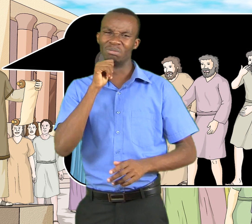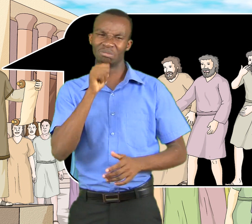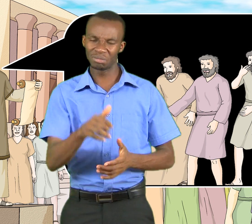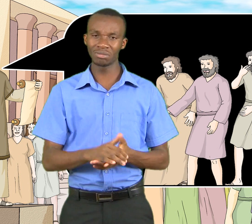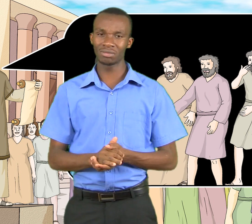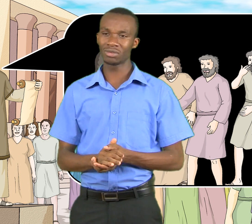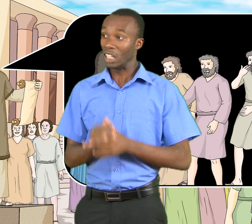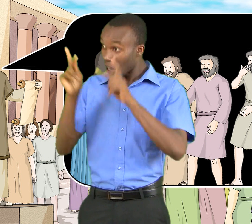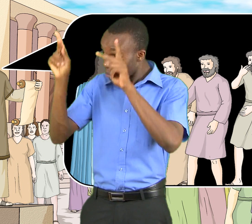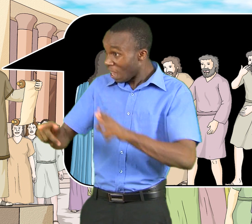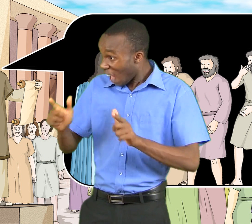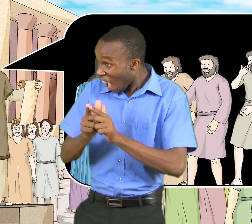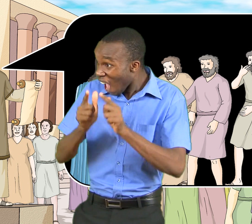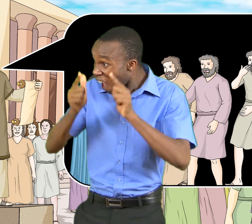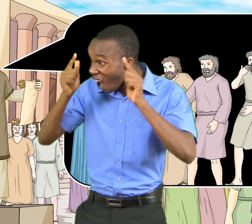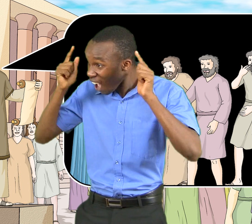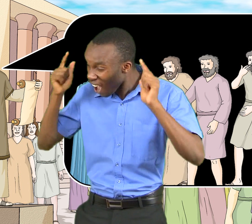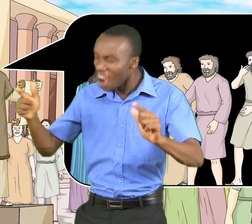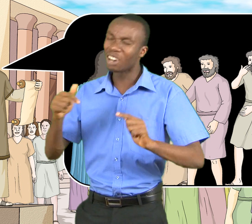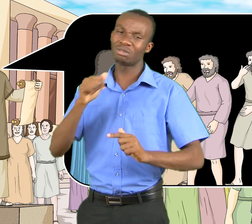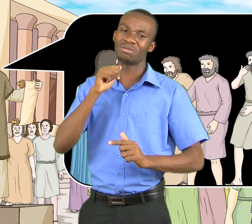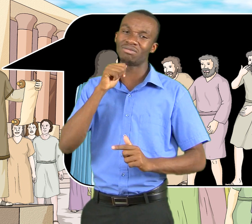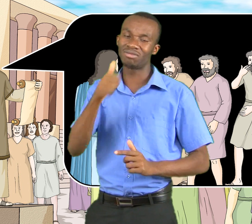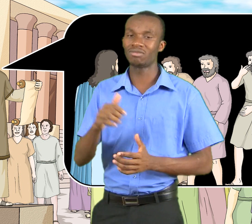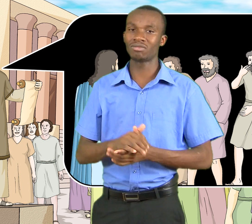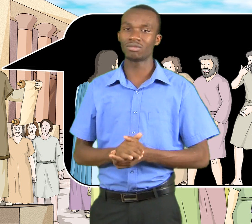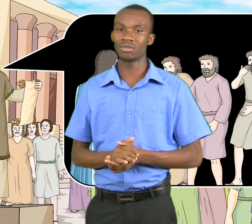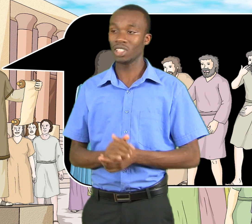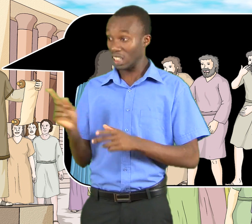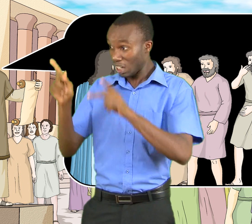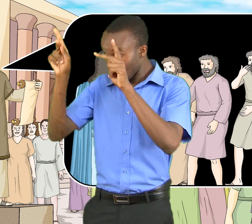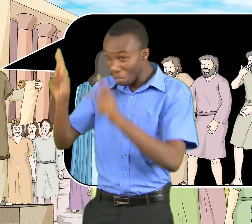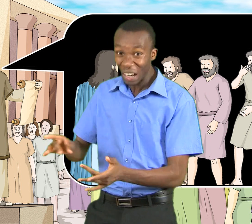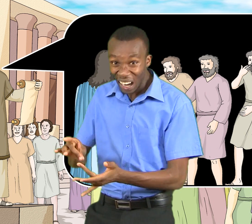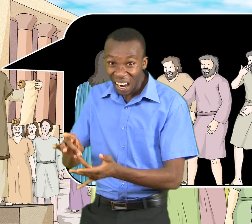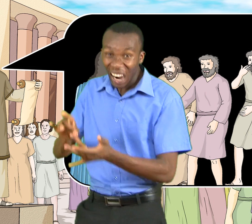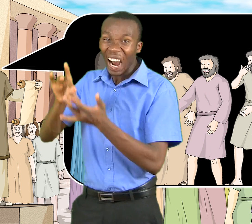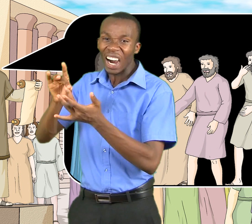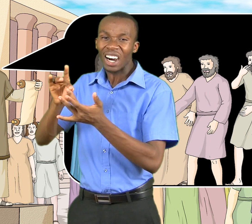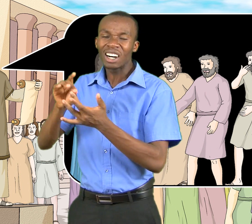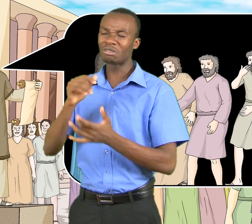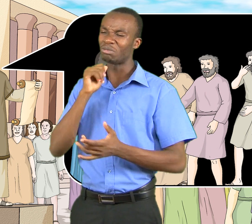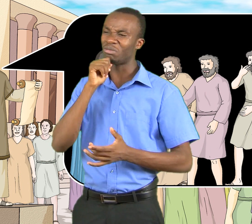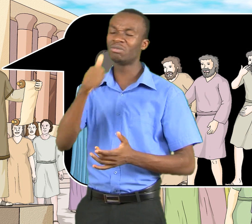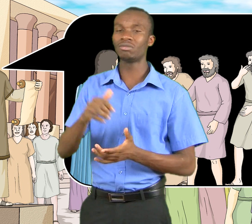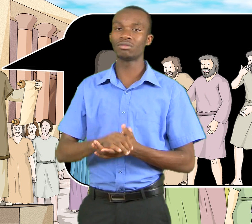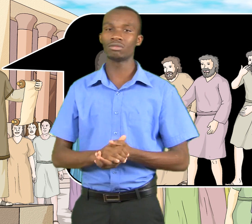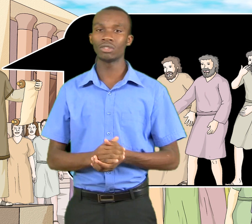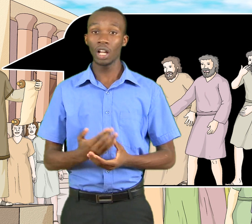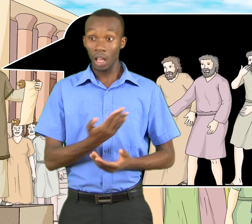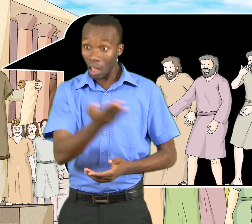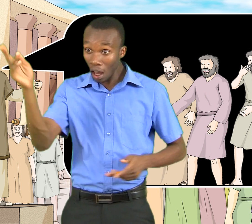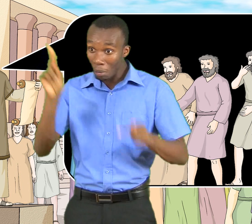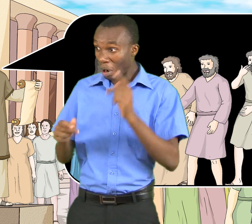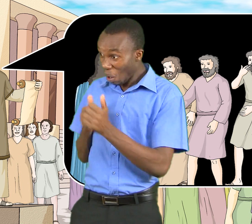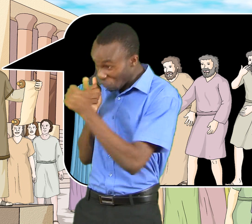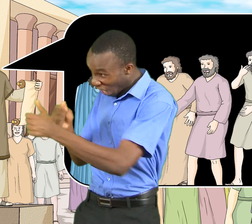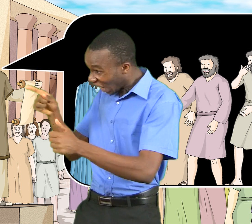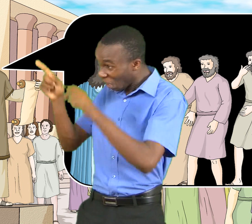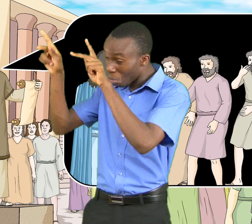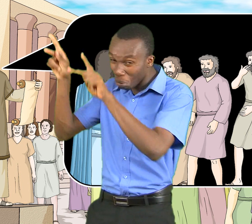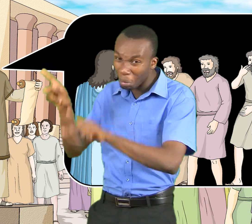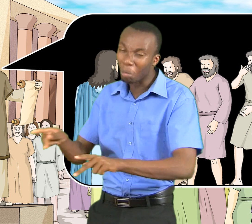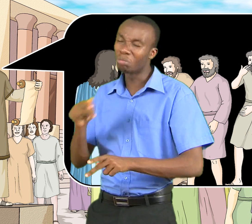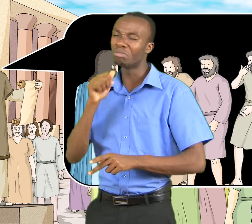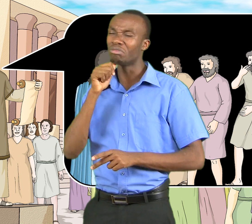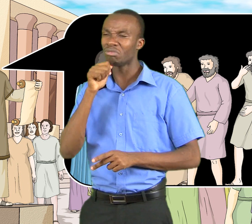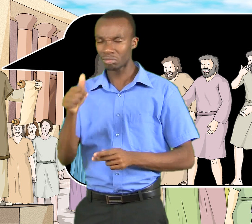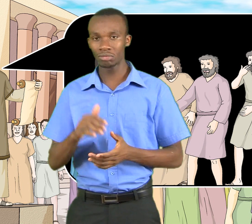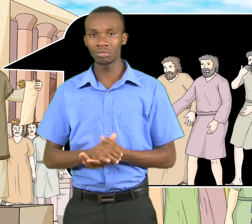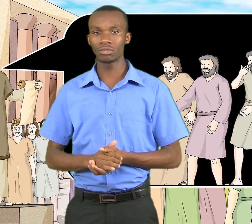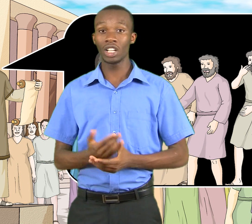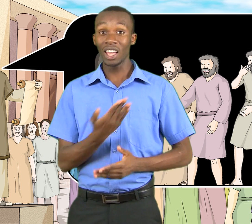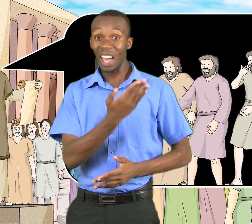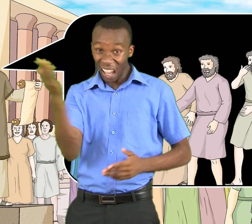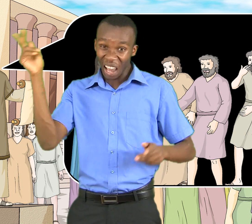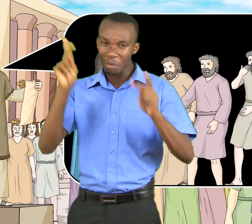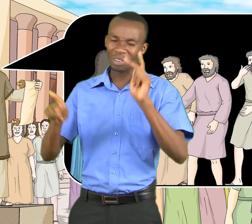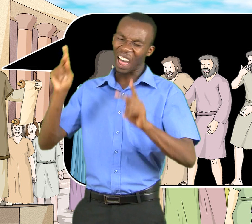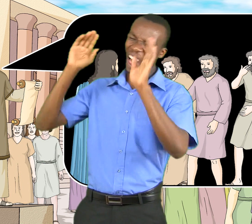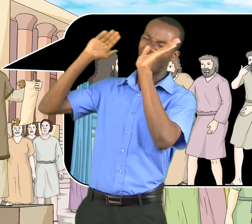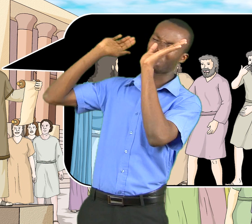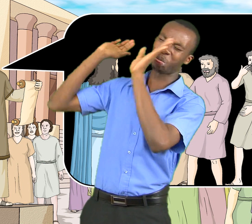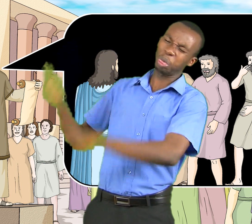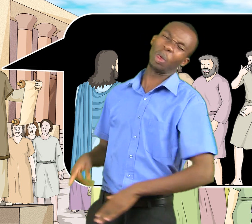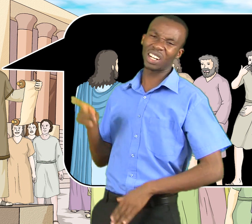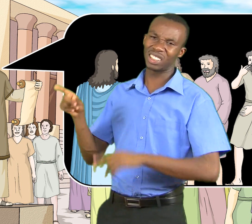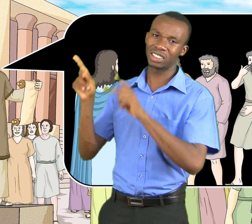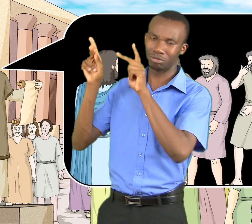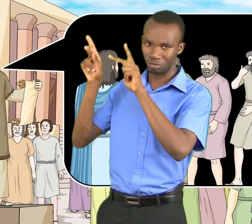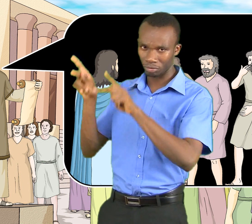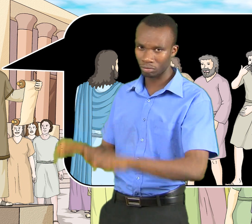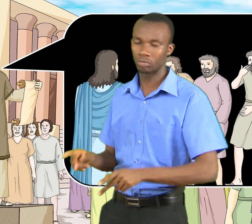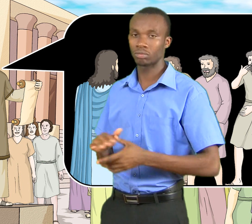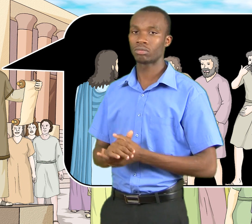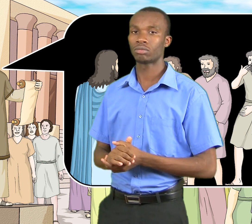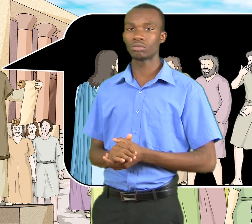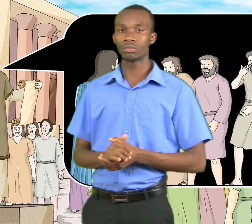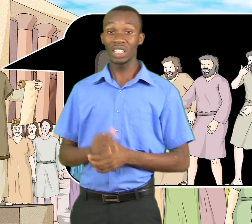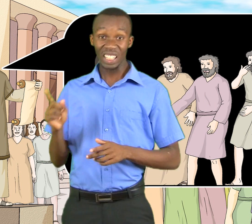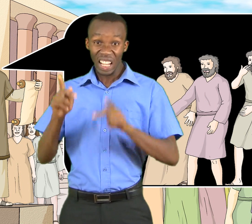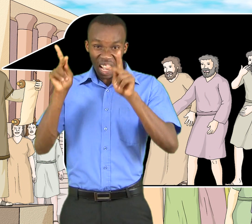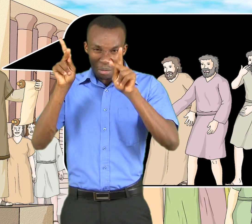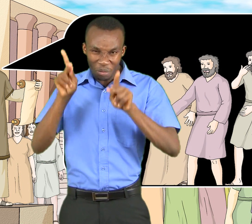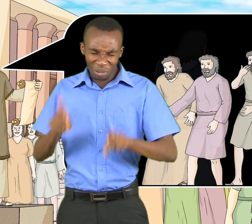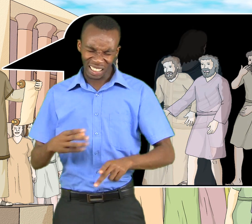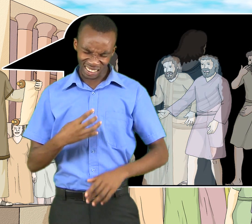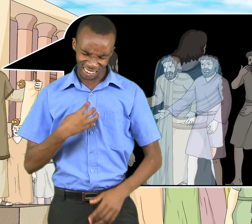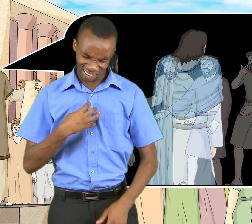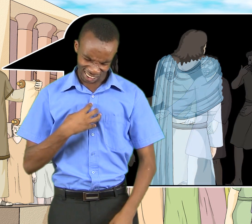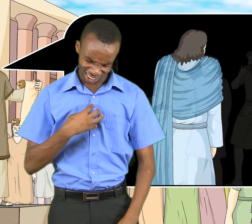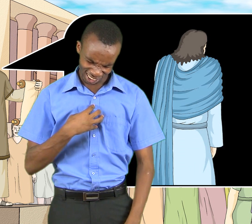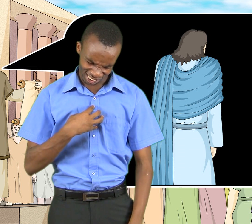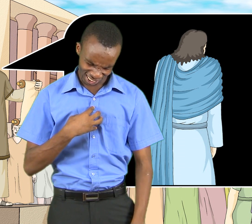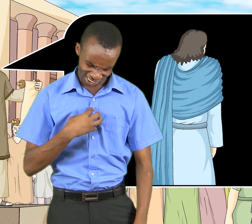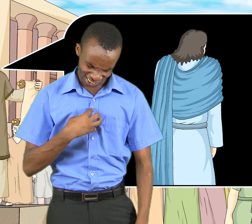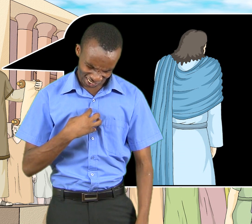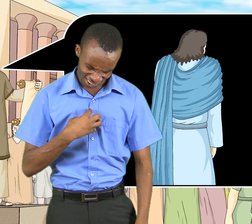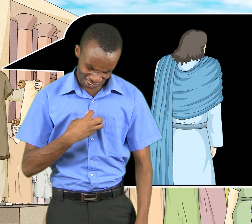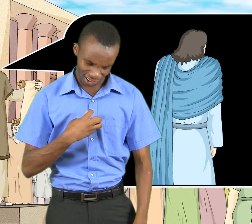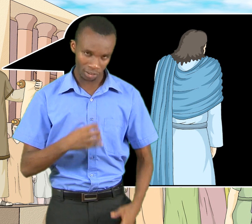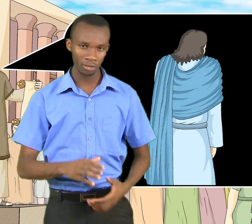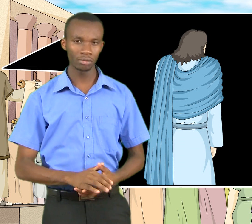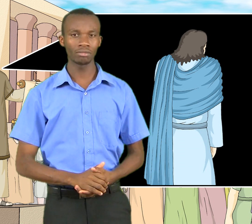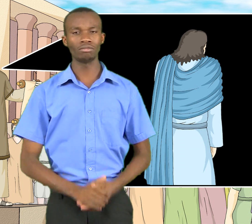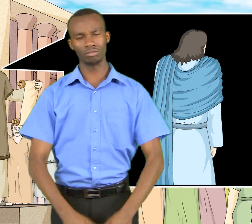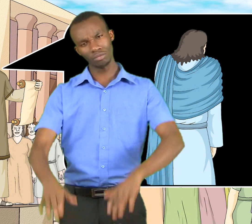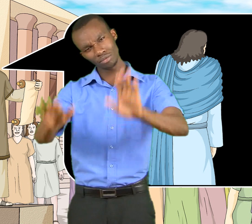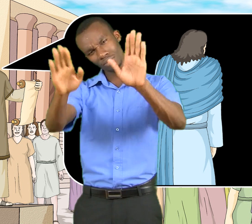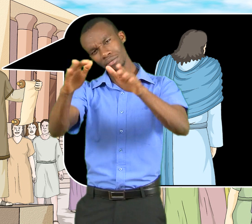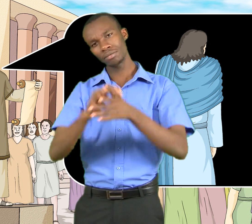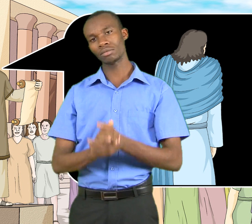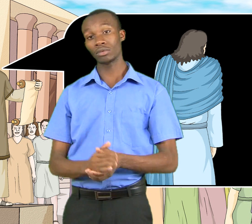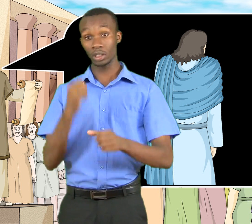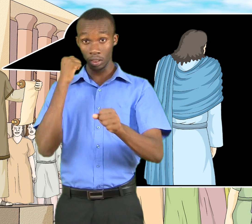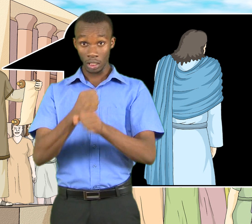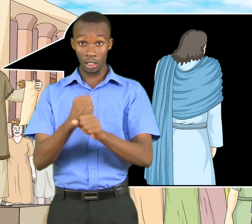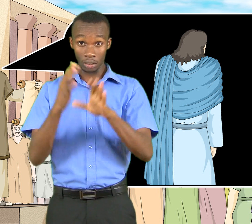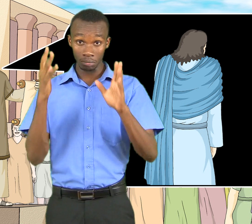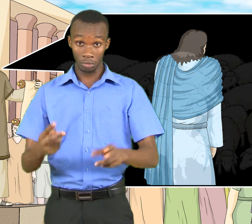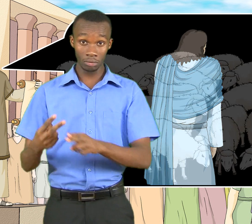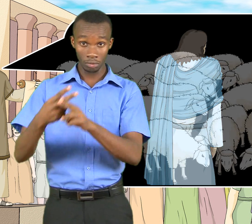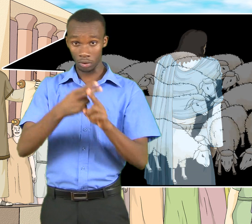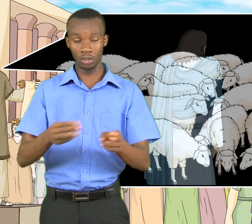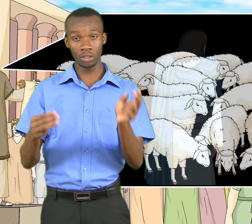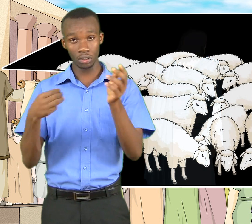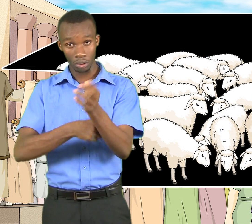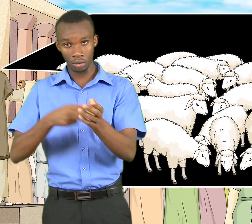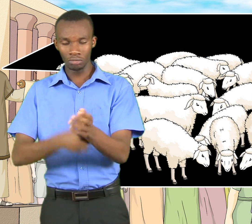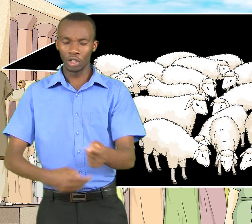Surely He took on our infirmities and carried our sorrows; yet we considered Him stricken by God, struck down and afflicted. But He was pierced for our transgressions, He was crushed for our iniquities; the punishment that brought us peace was upon Him, and by His stripes we are healed.